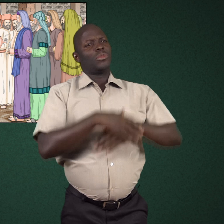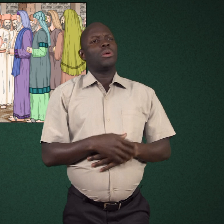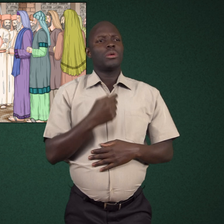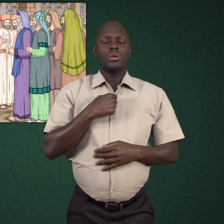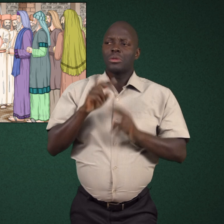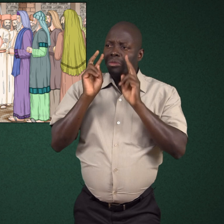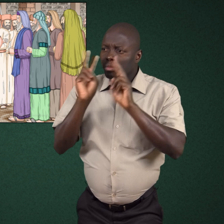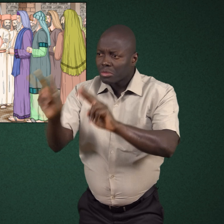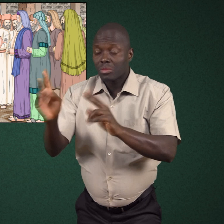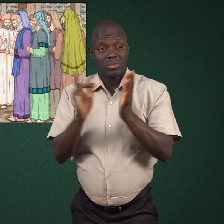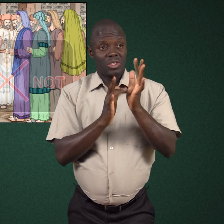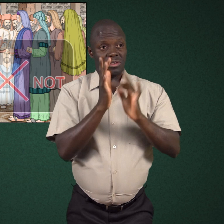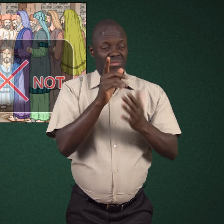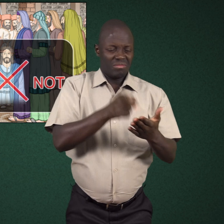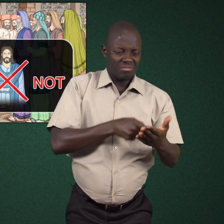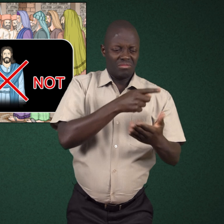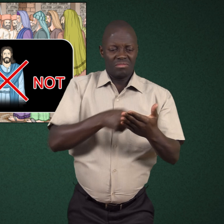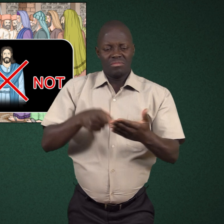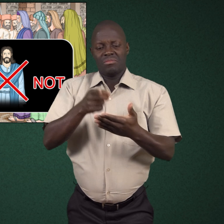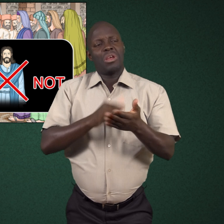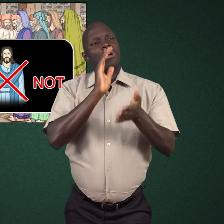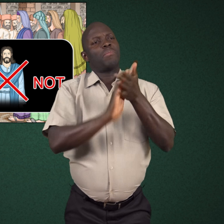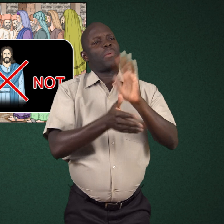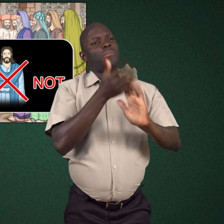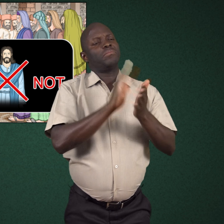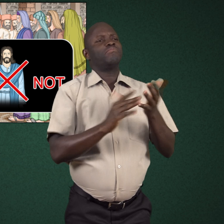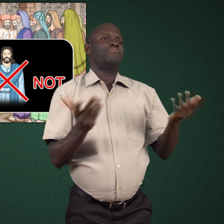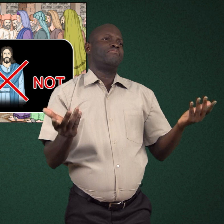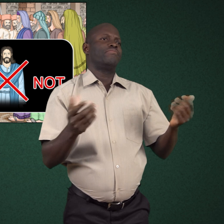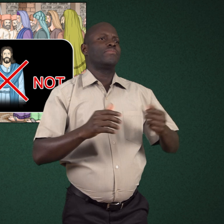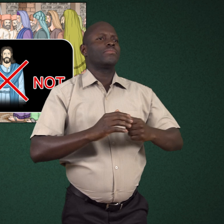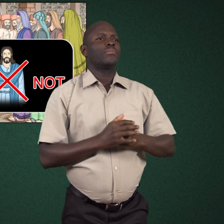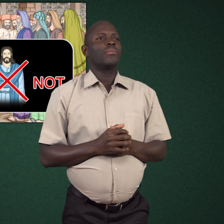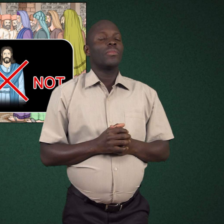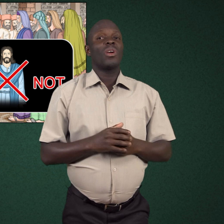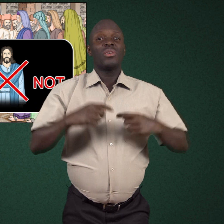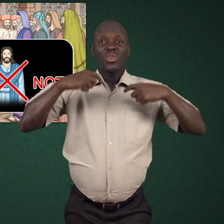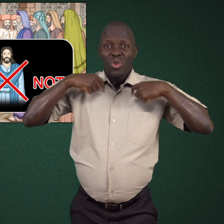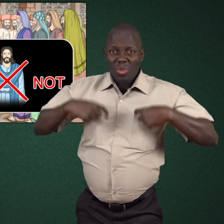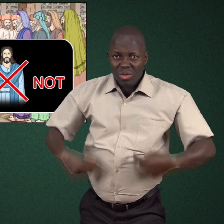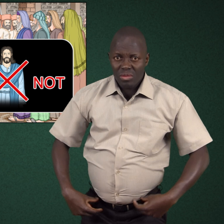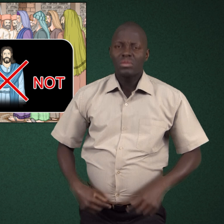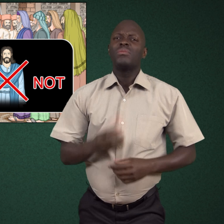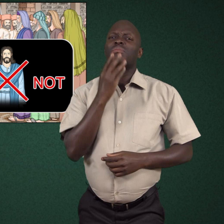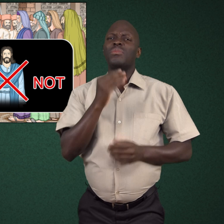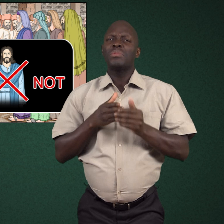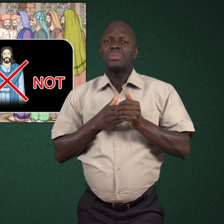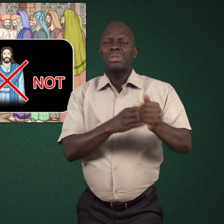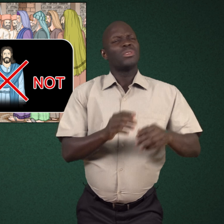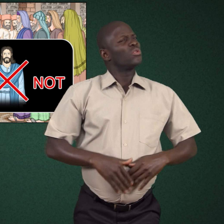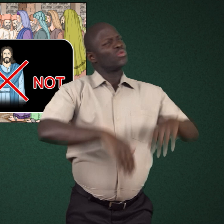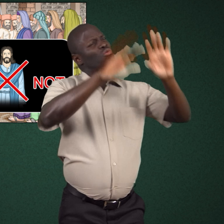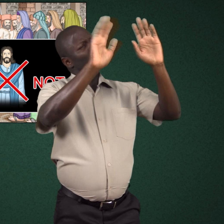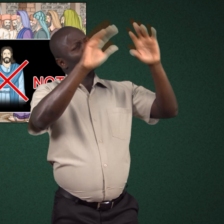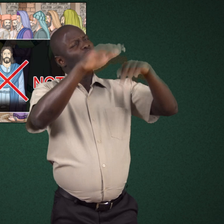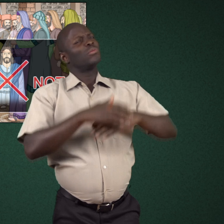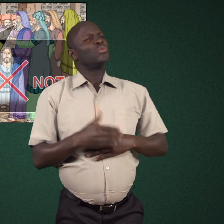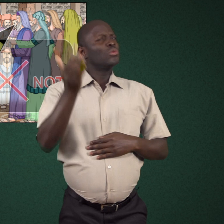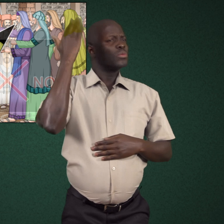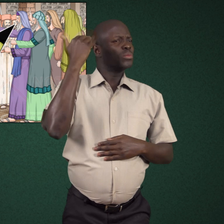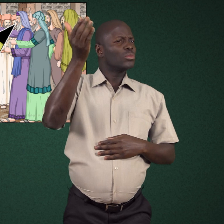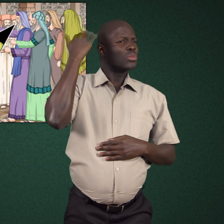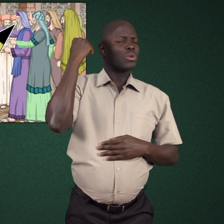Then Pilate said to the chief priests and the crowds, “I find no basis for a charge against this man.”